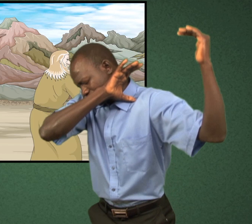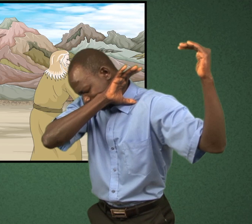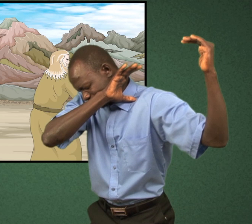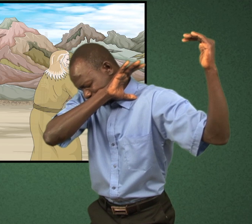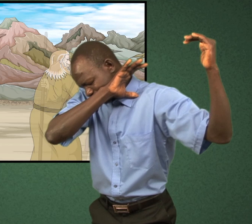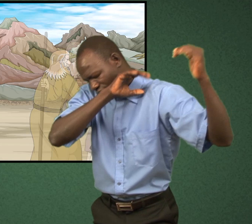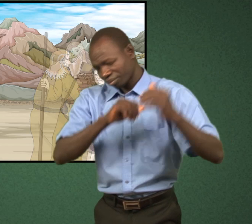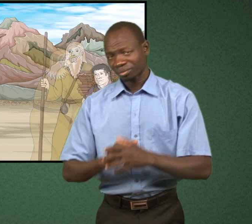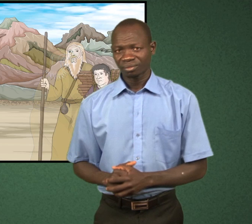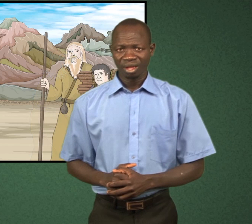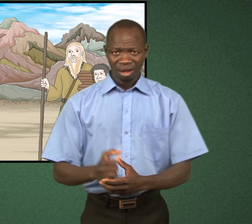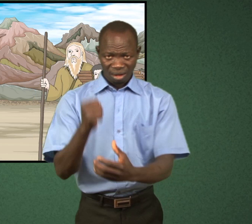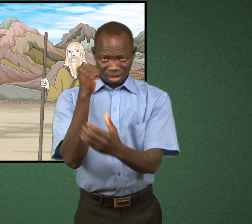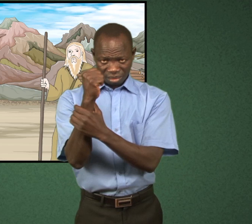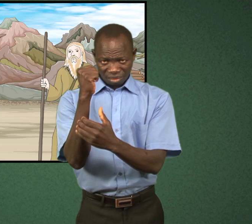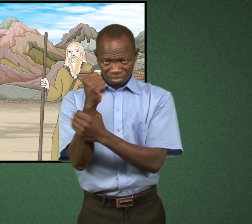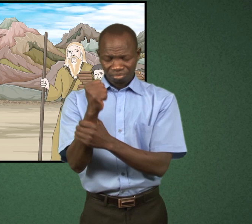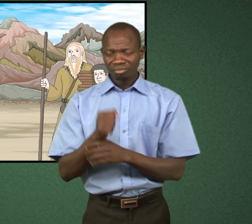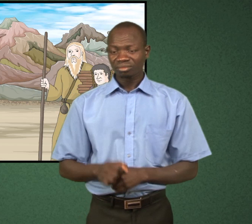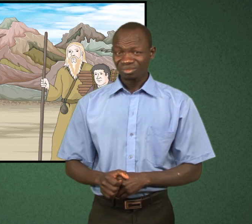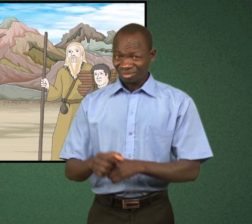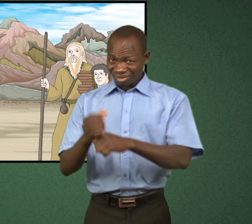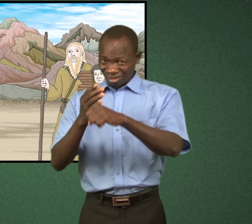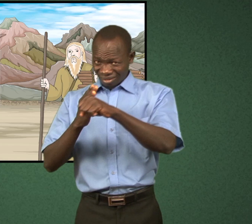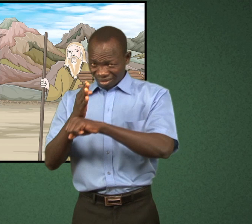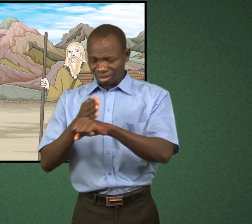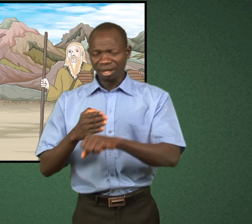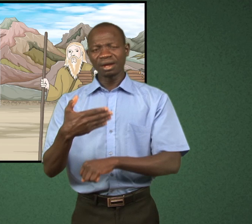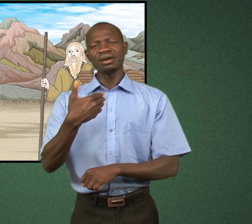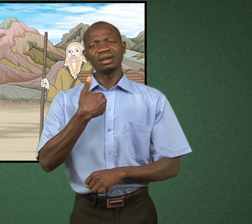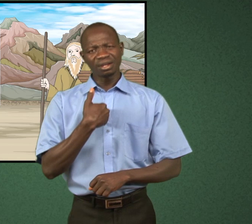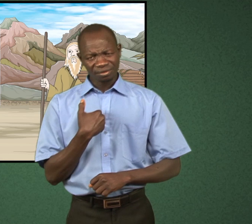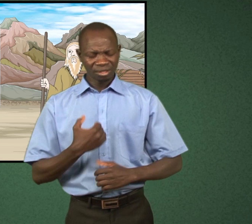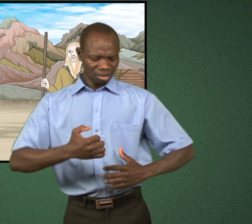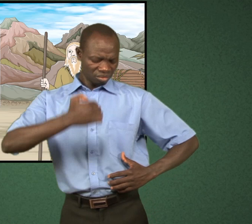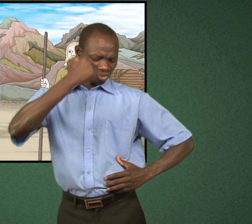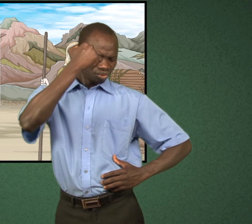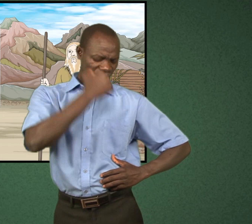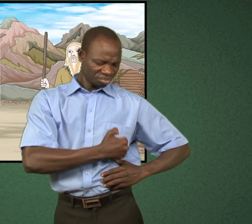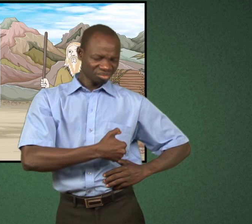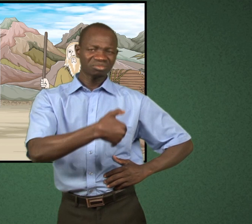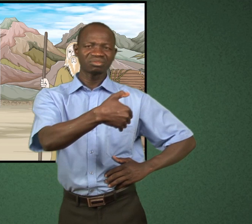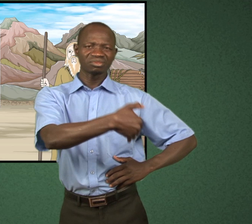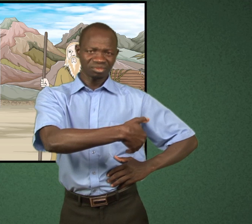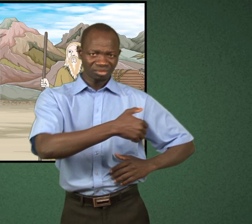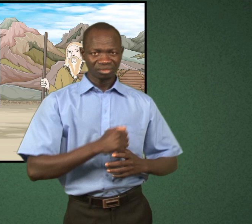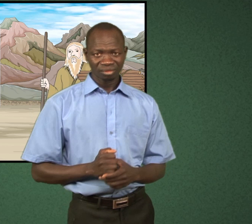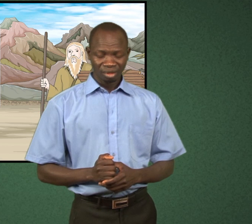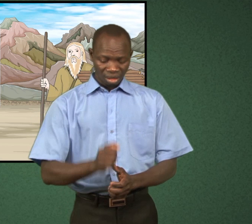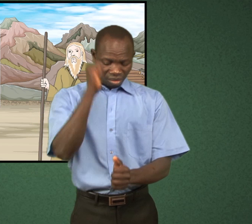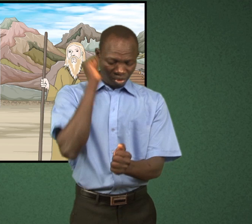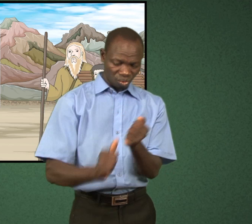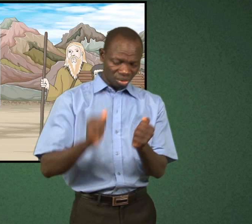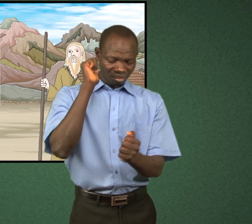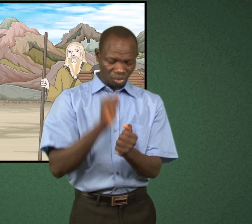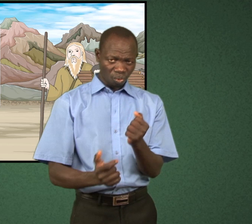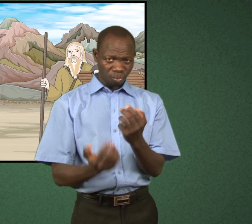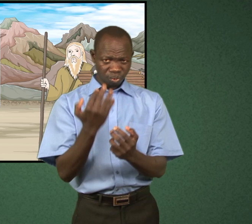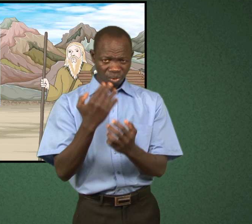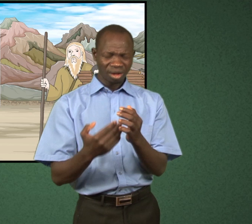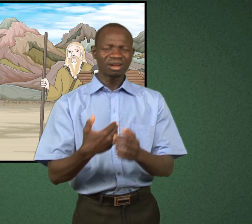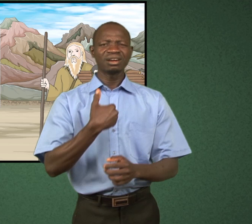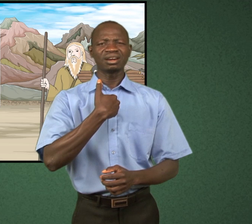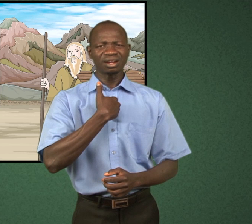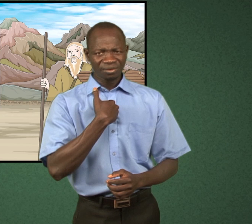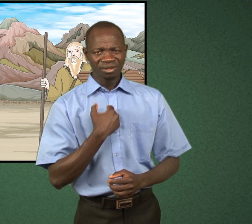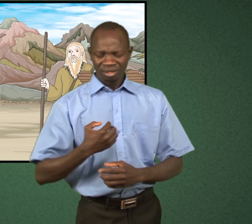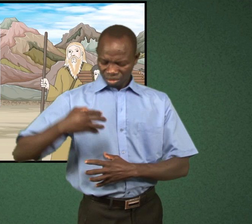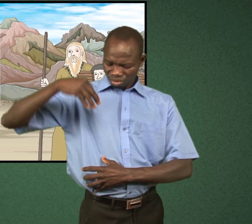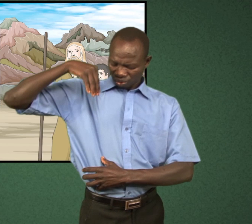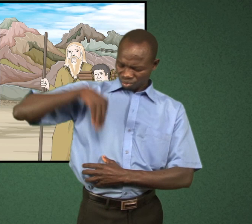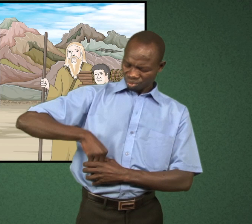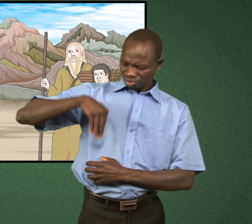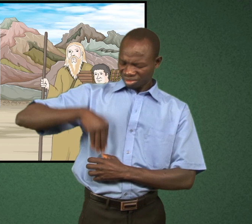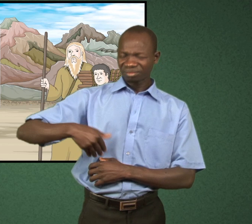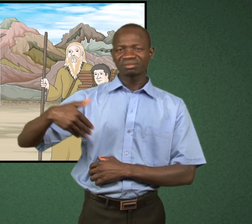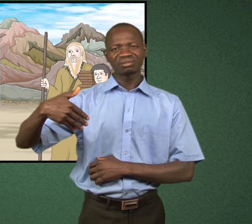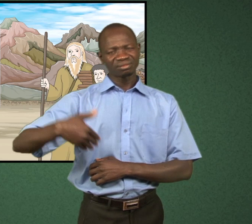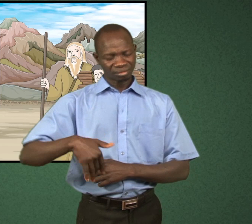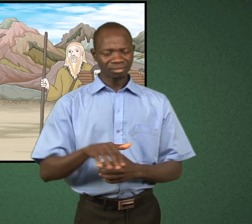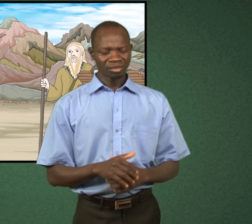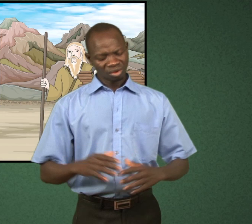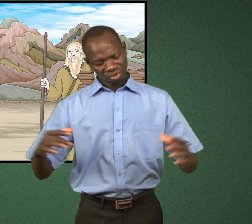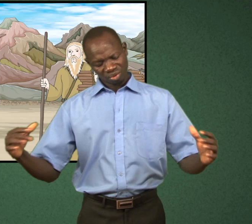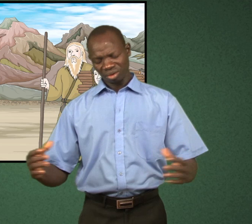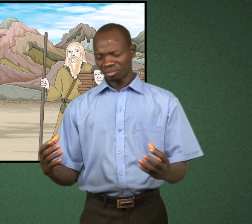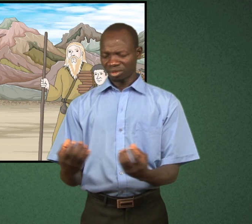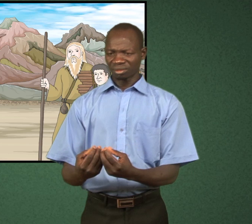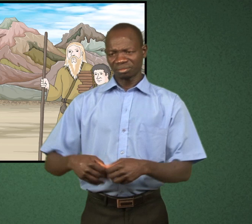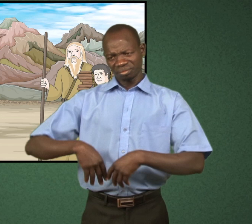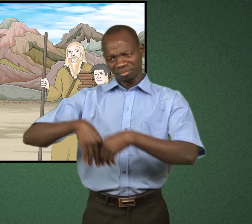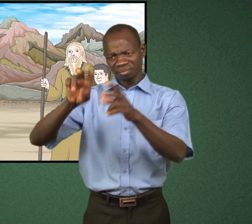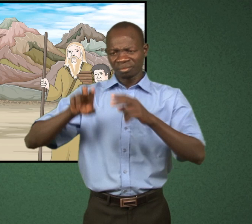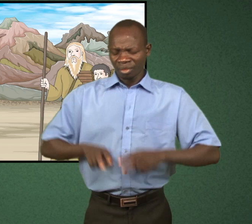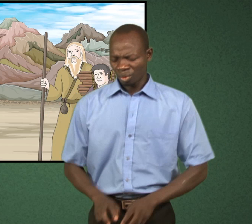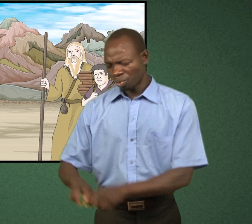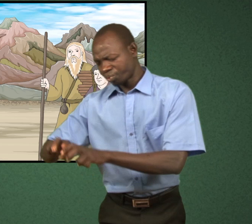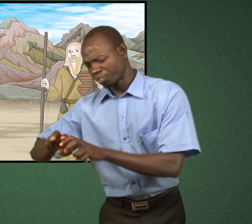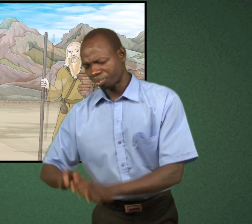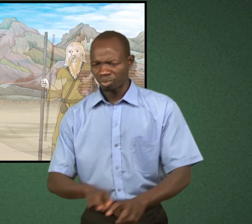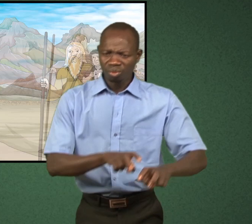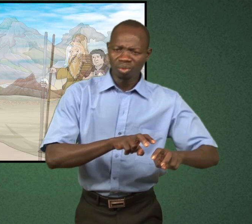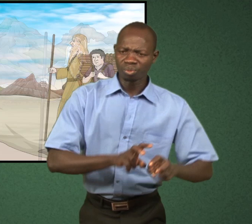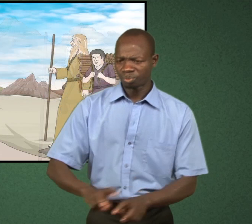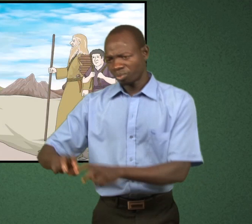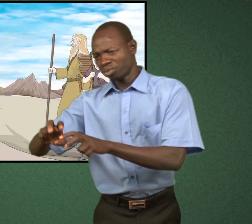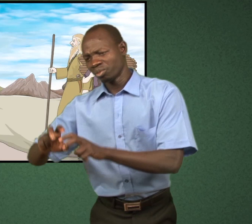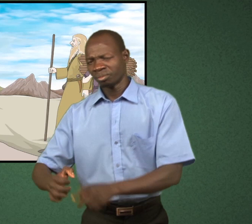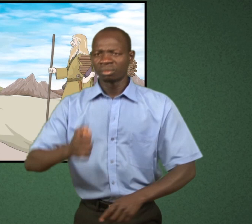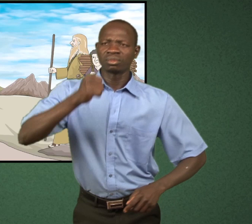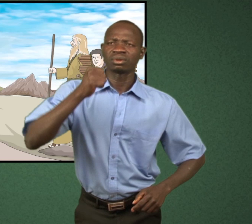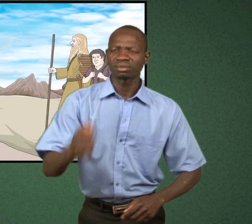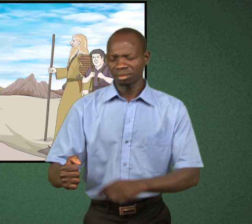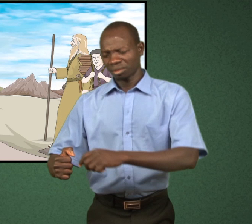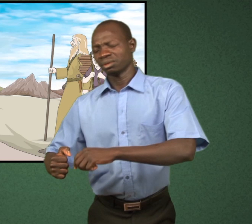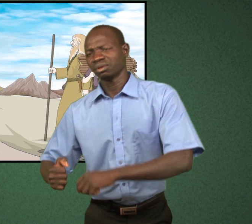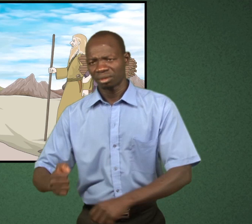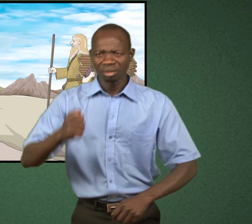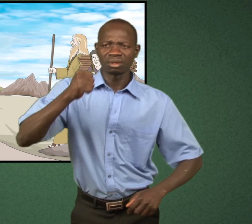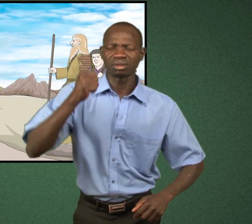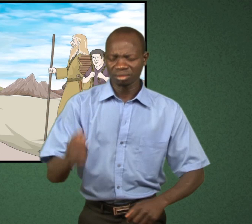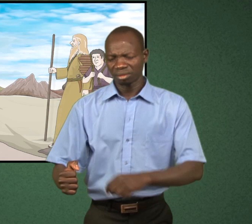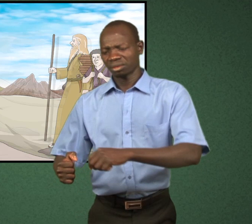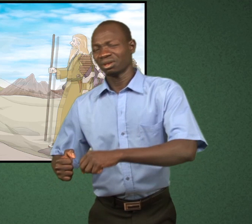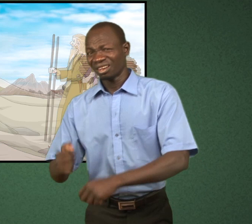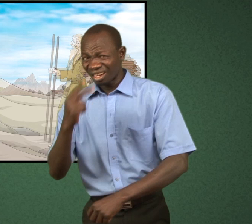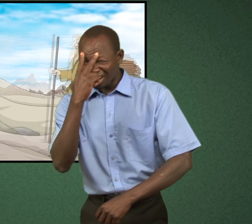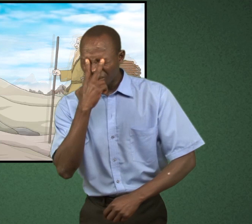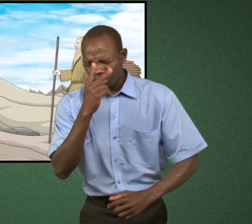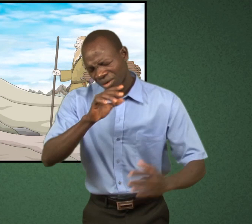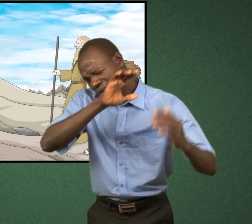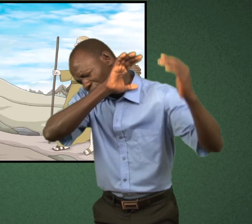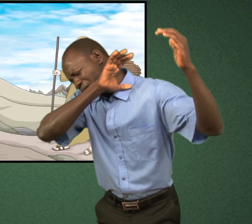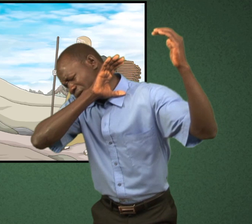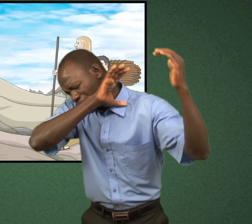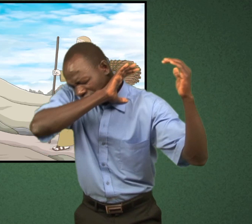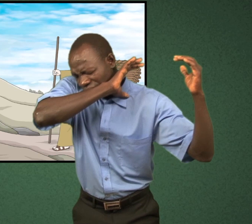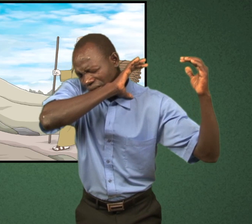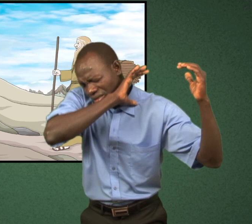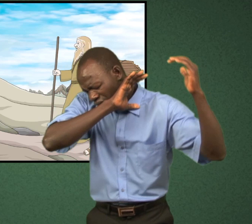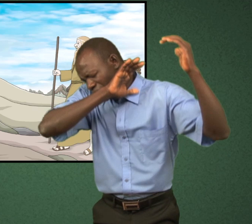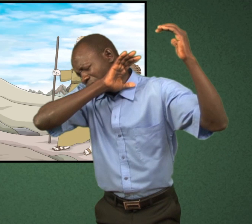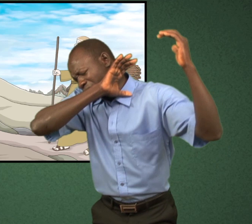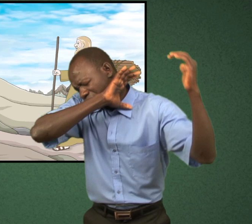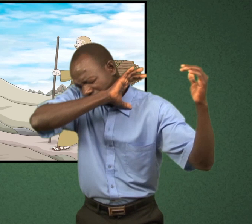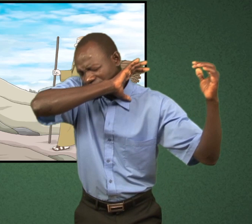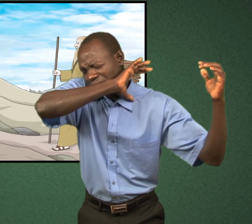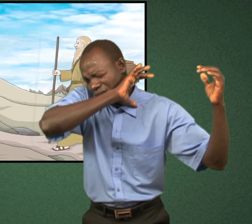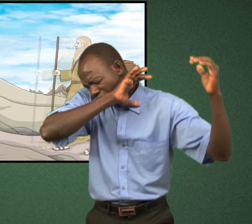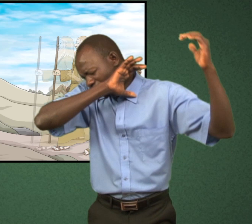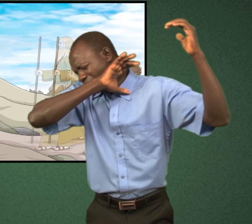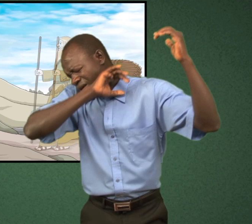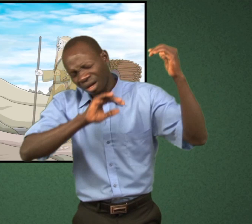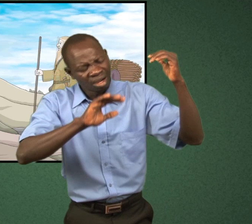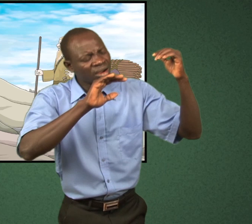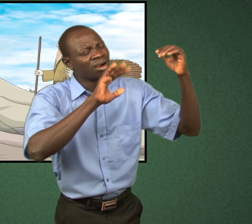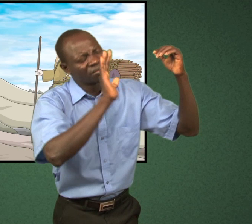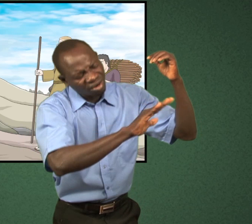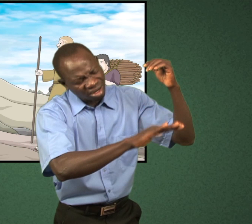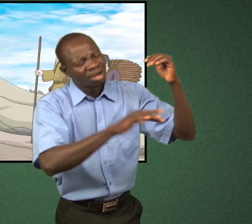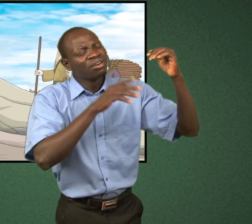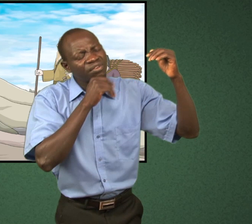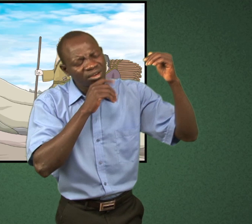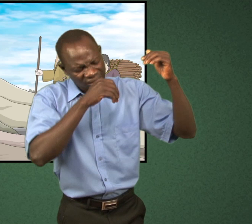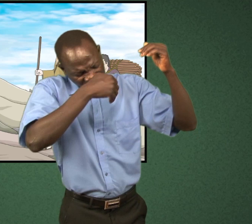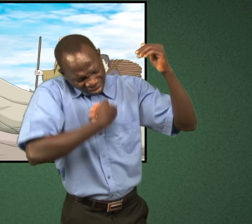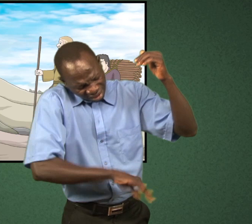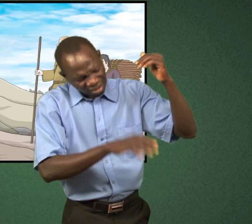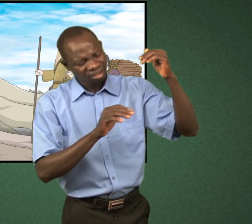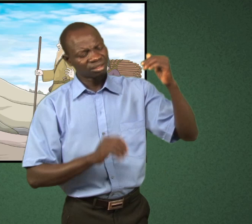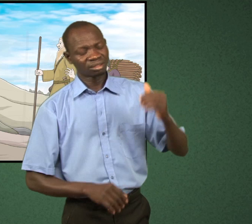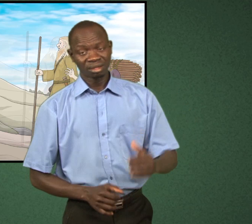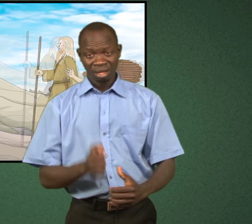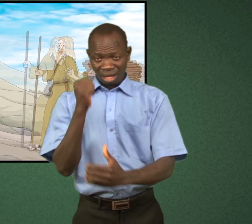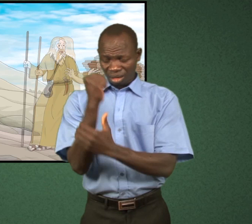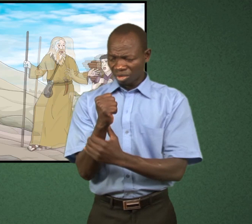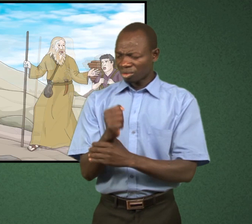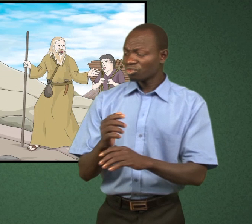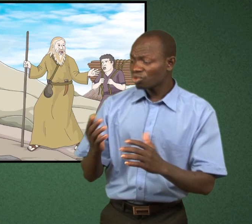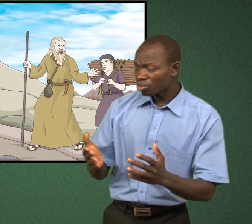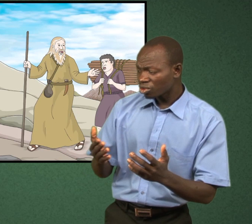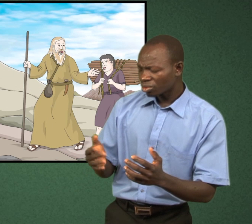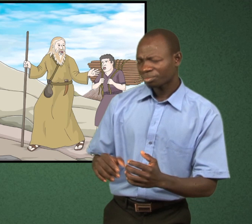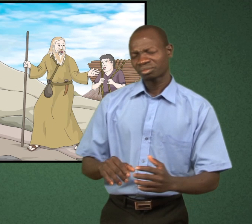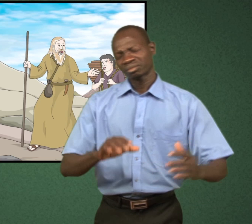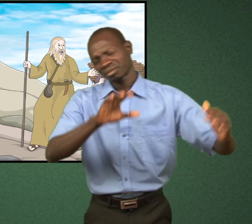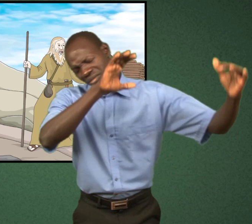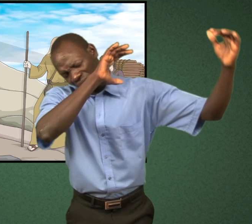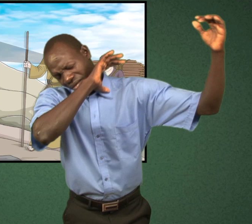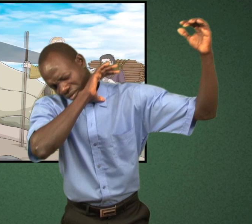He himself carried the fire and the sacrificial knife, and the two of them walked on together. Then Isaac said to his father Abraham, “My father!”